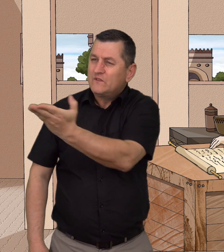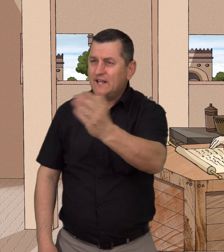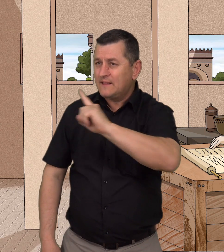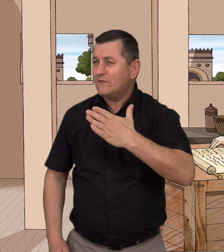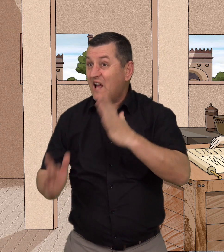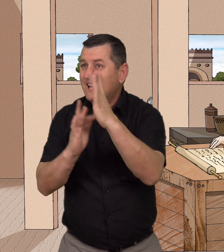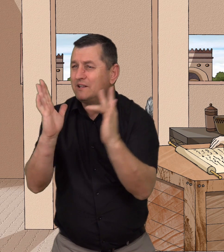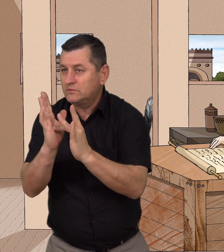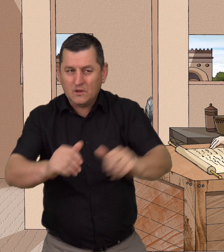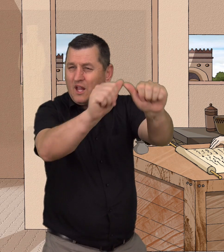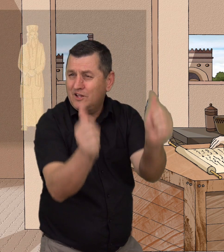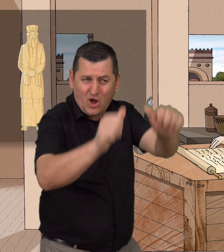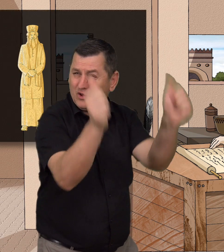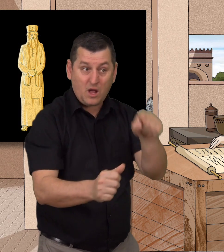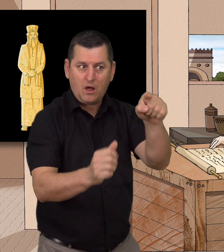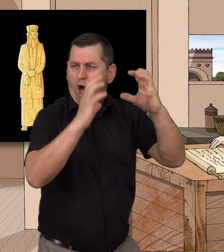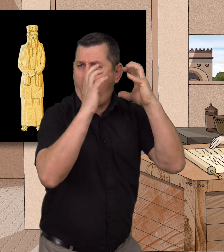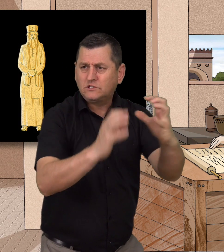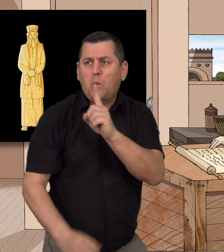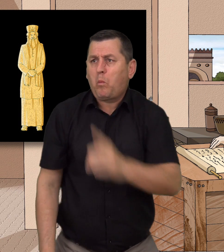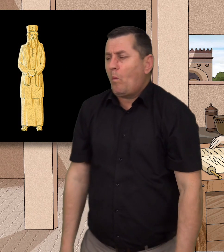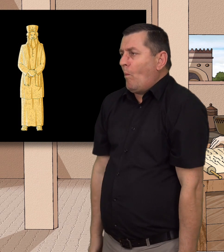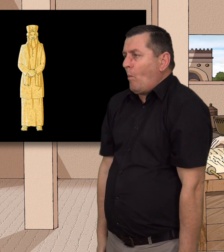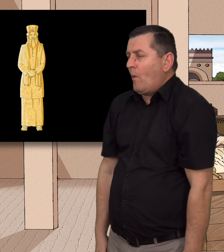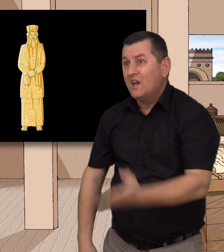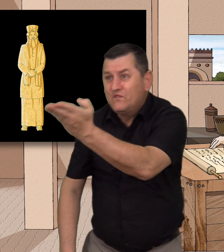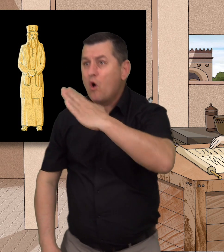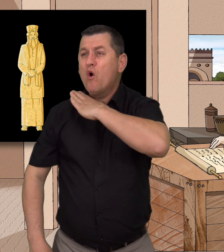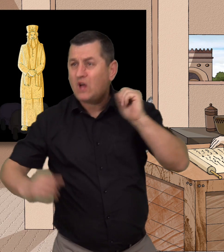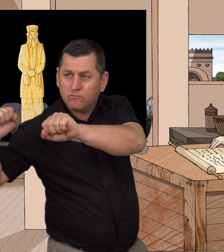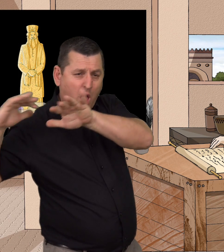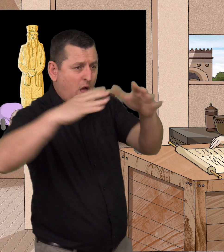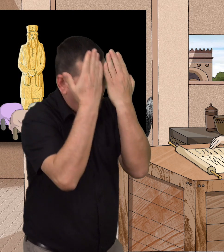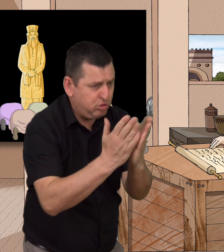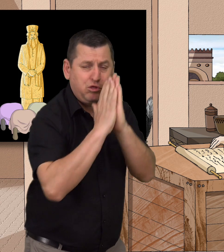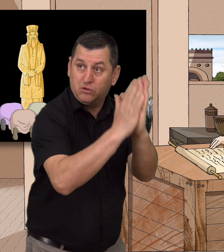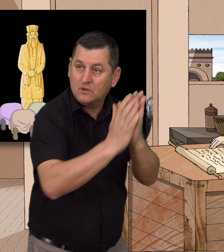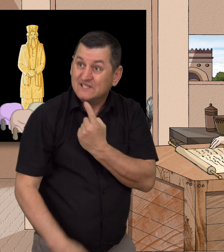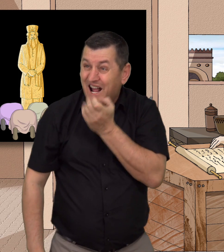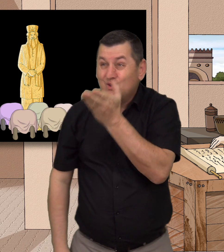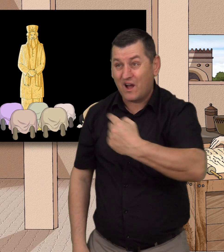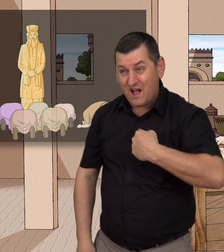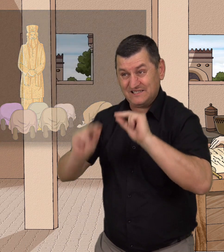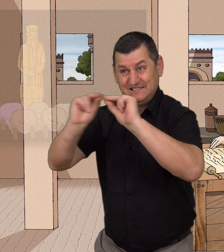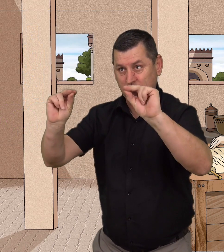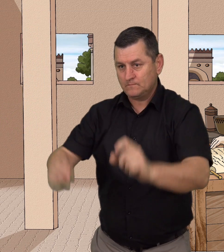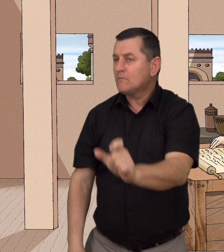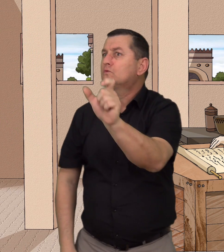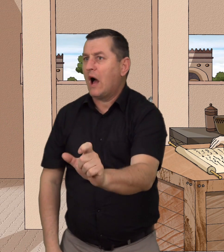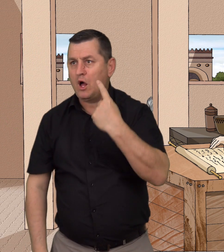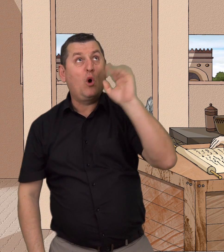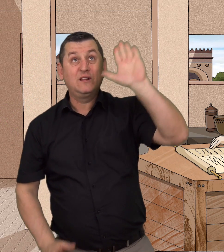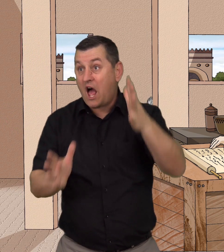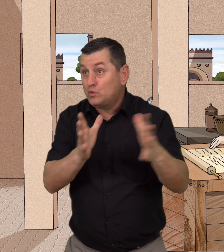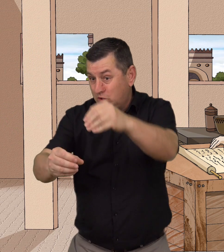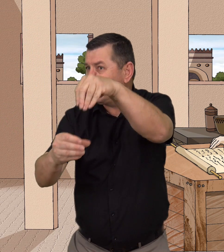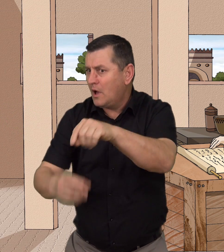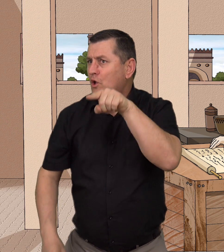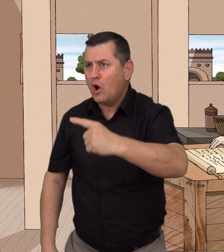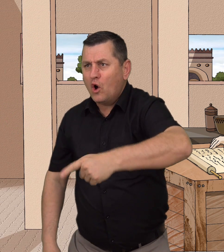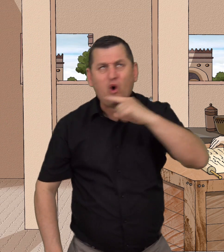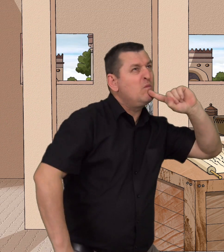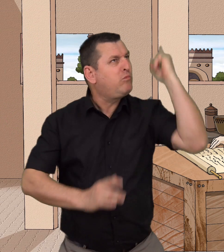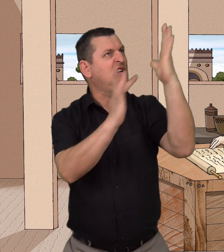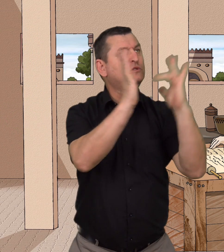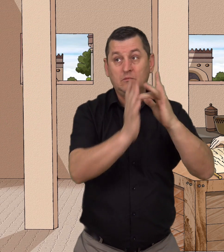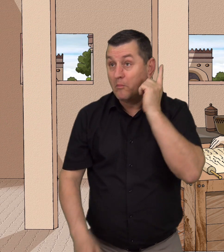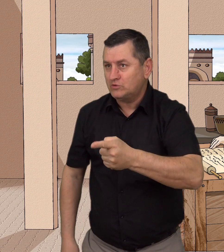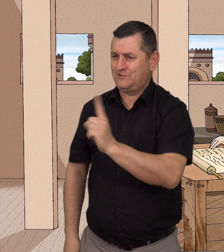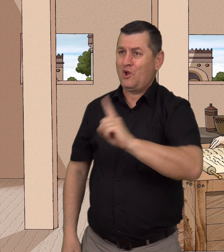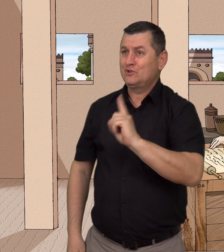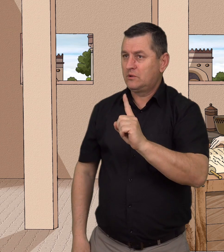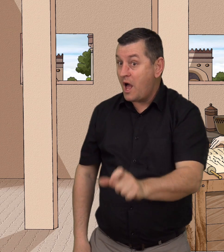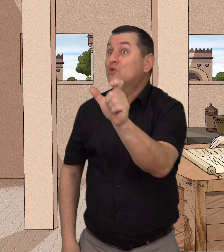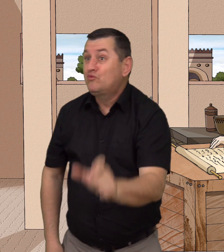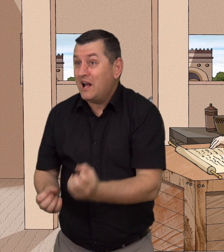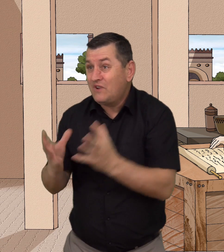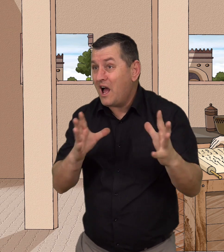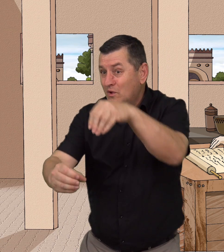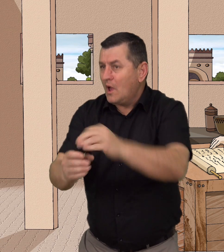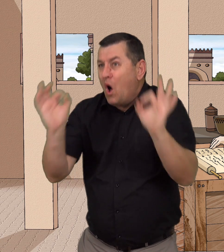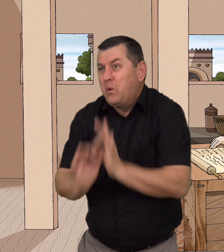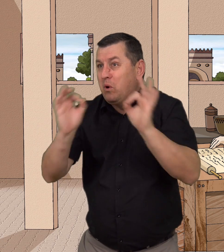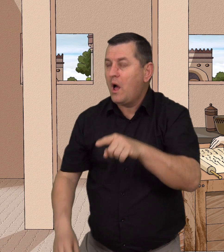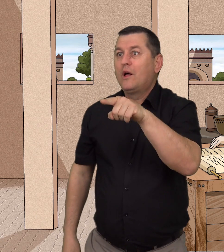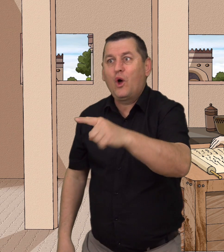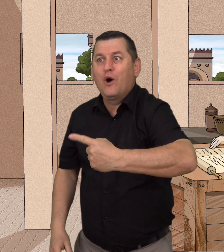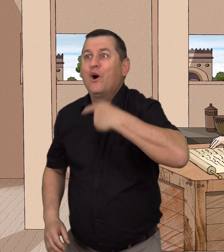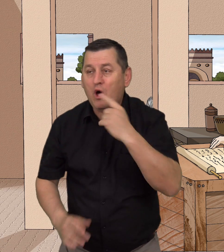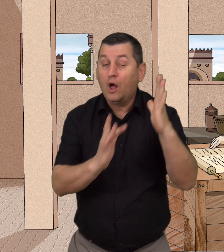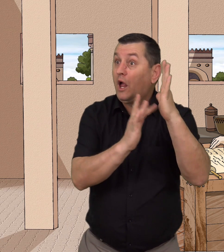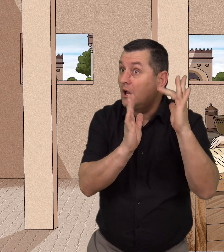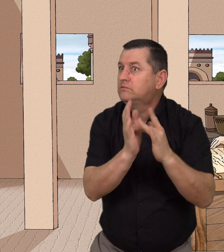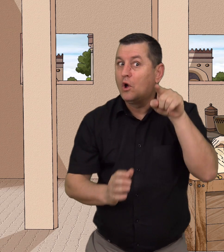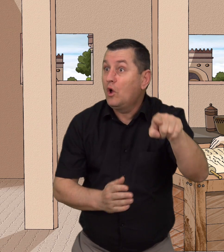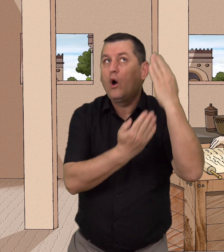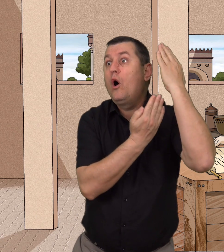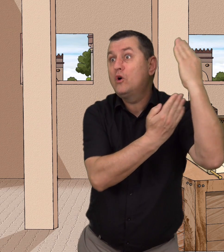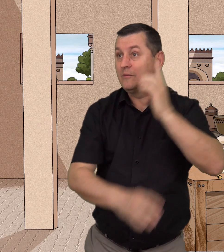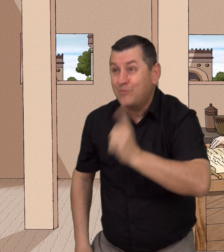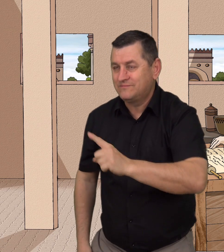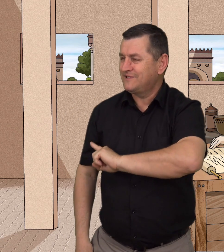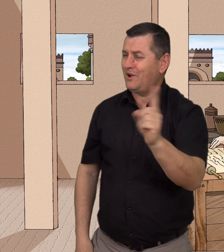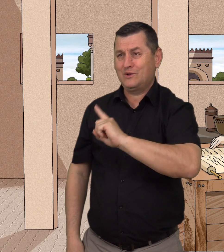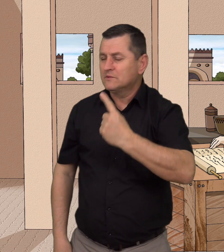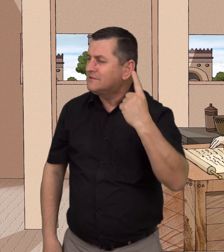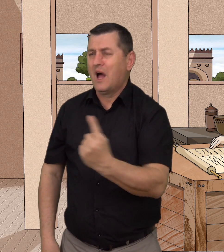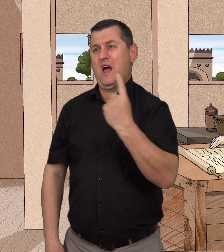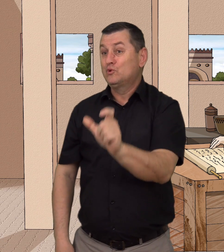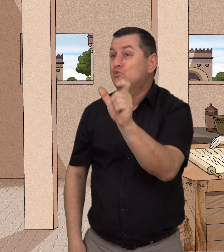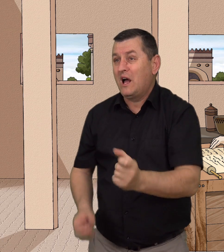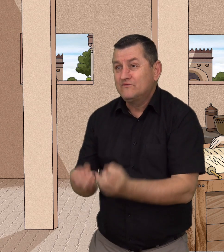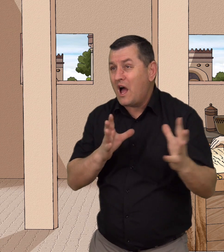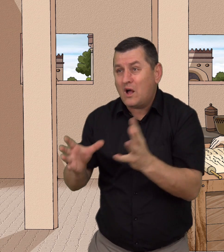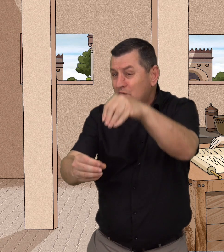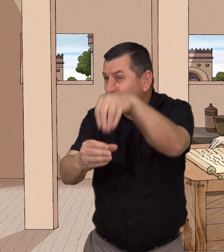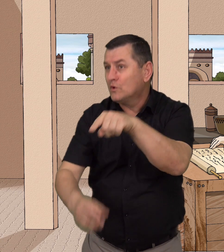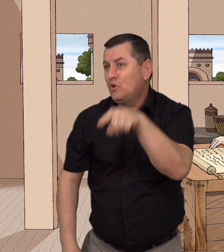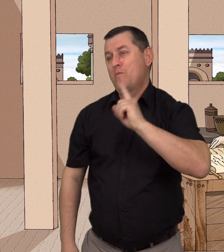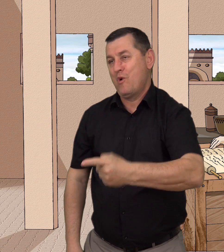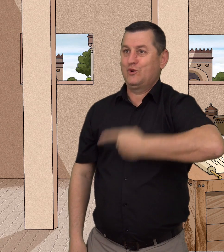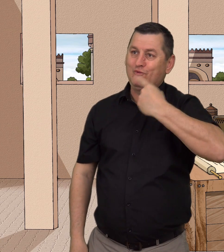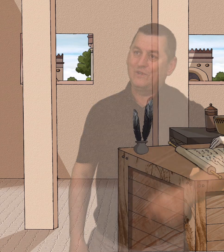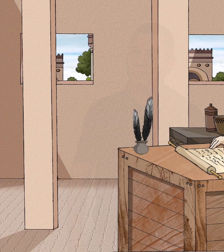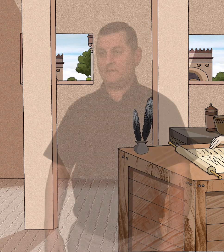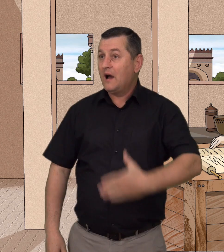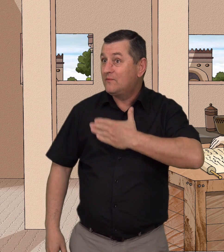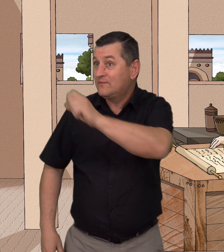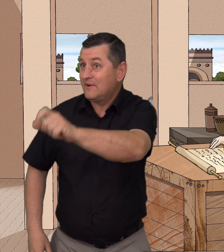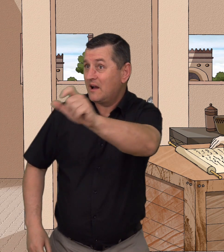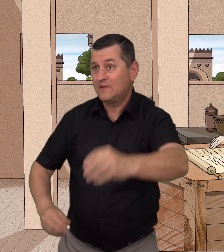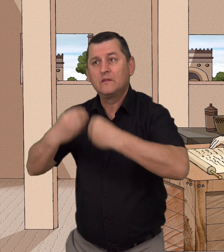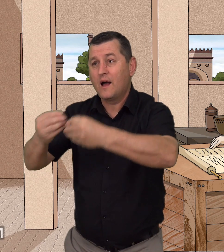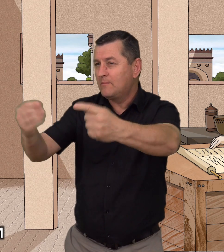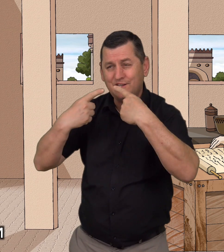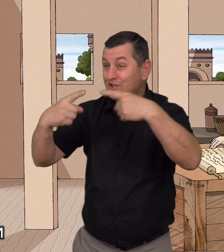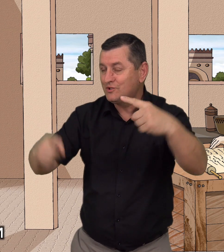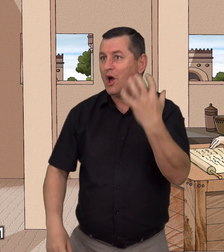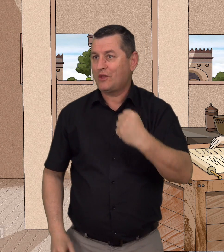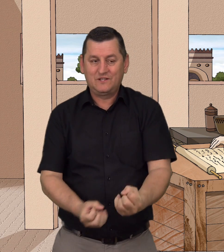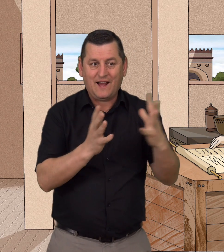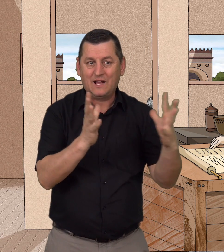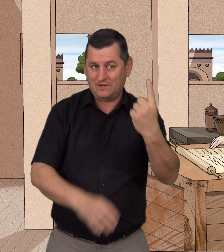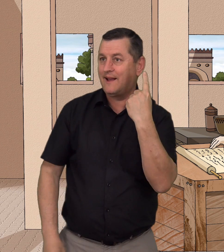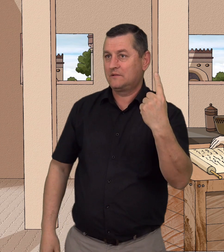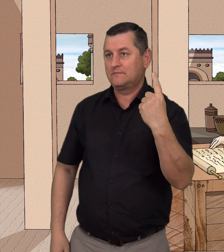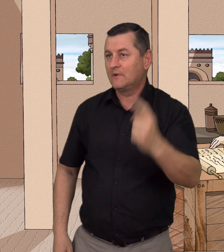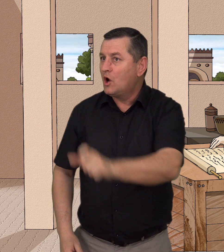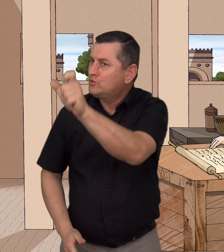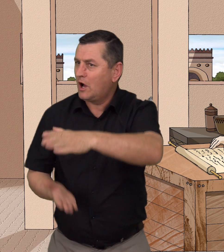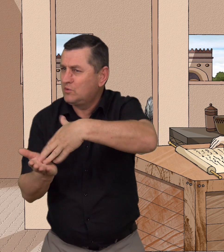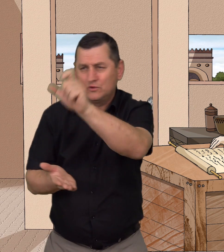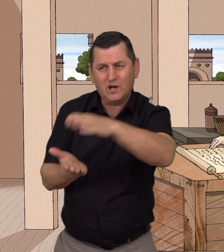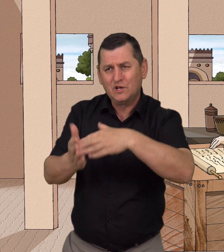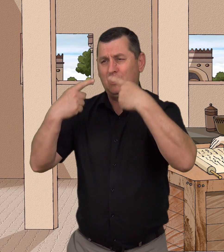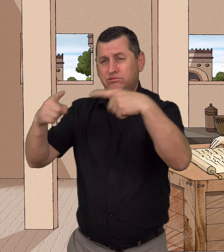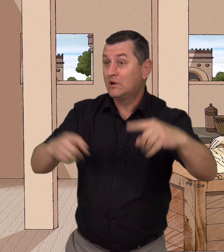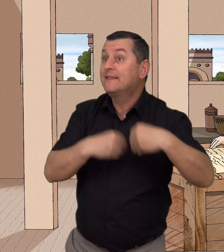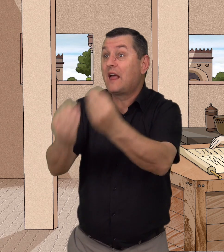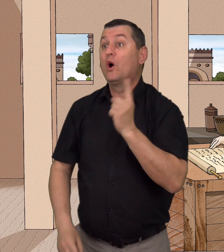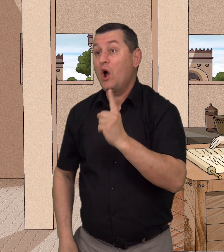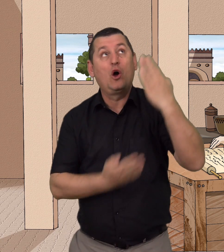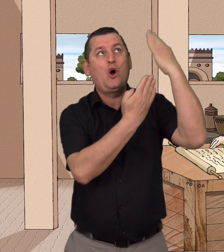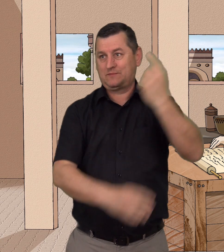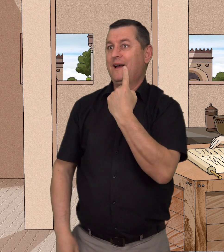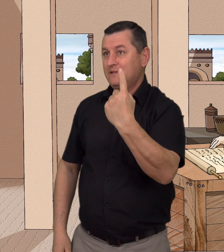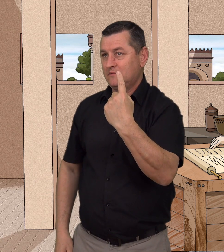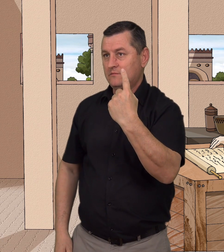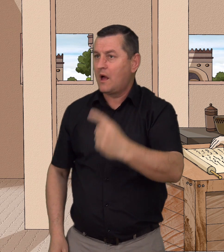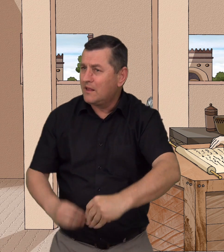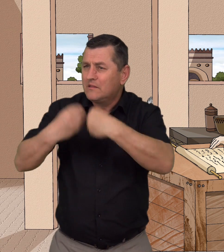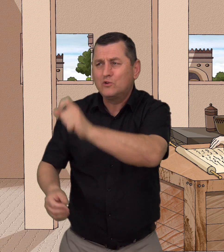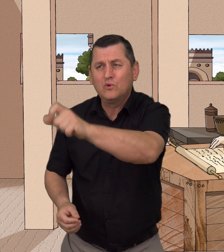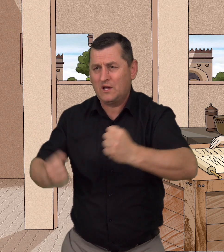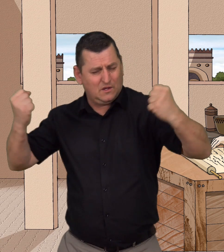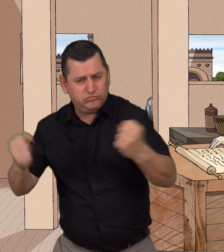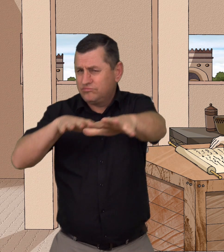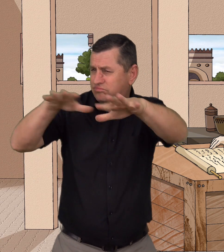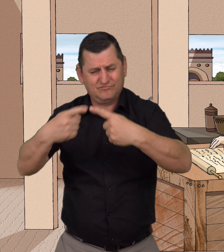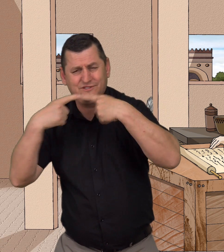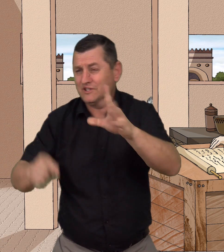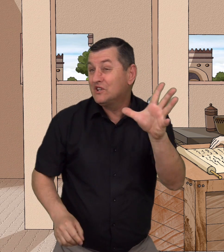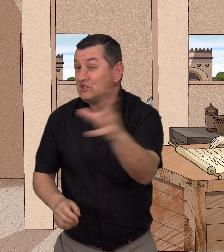You know that when you were pagans, you were influenced and led astray to mute idols. Therefore I inform you that no one who is speaking by the Spirit of God says, “Jesus be cursed,” and no one can say, “Jesus is Lord,” except by the Holy Spirit. There are different gifts, but the same Spirit. There are different ministries, but the same Lord.